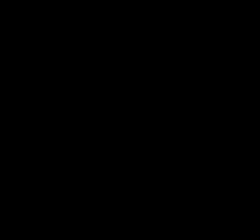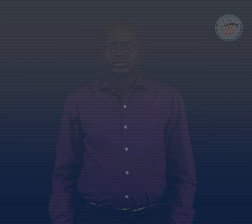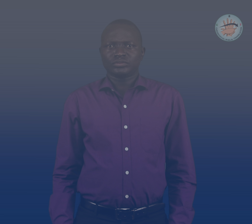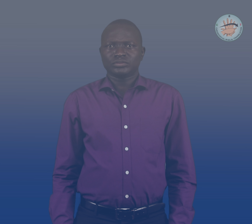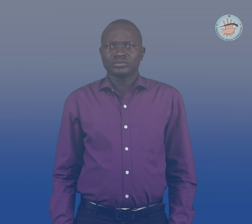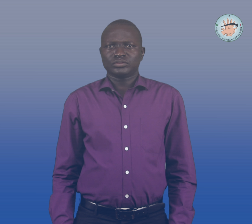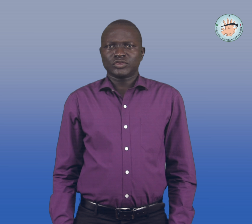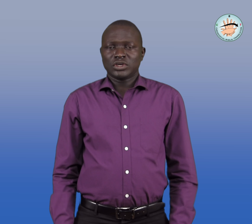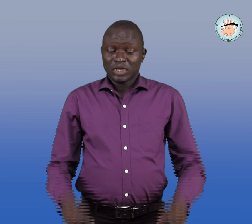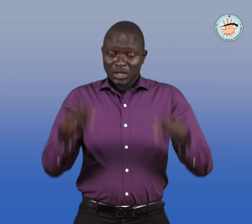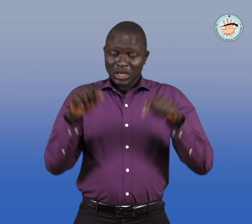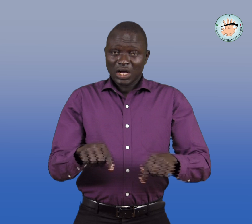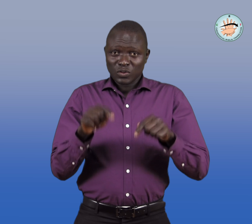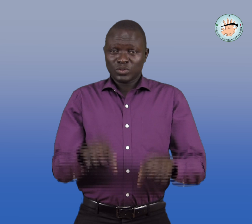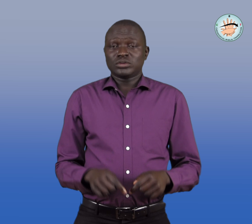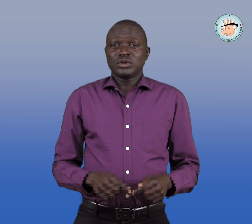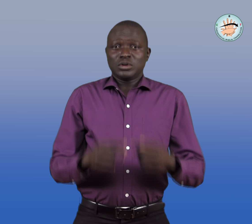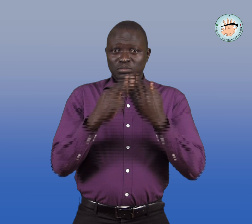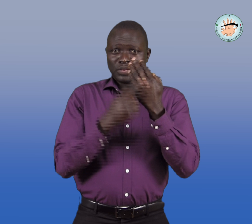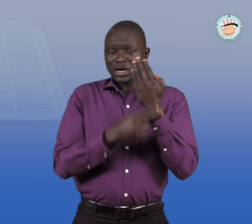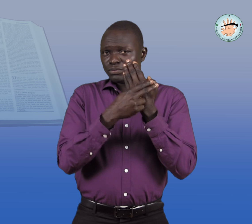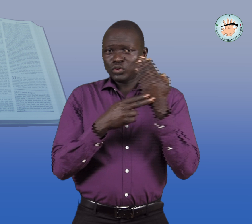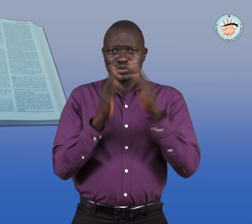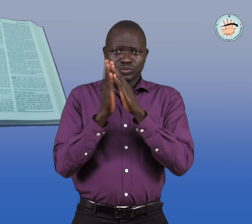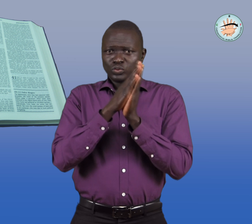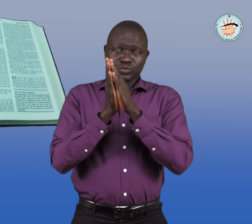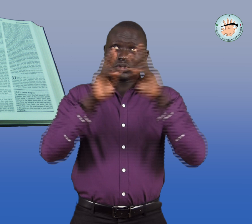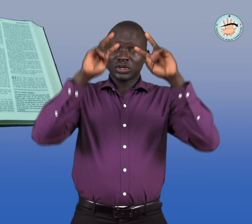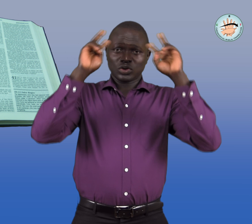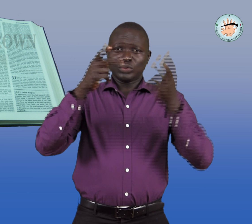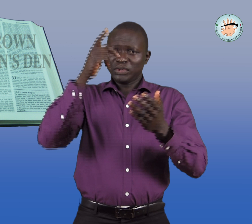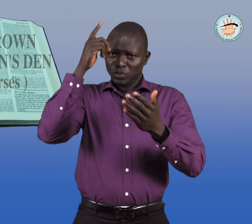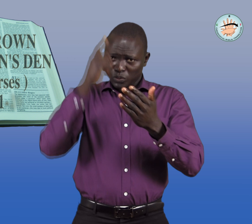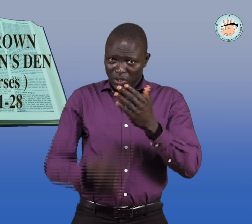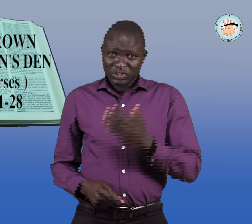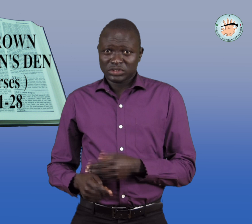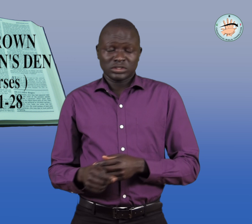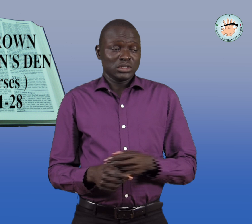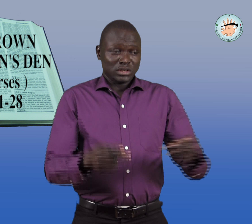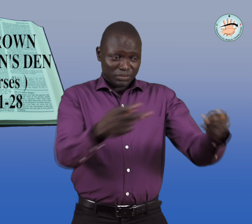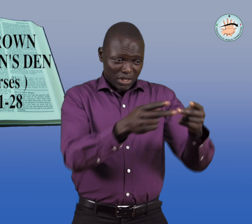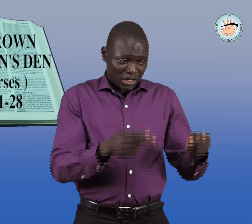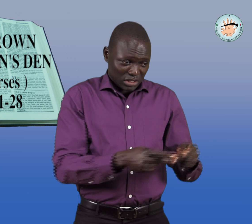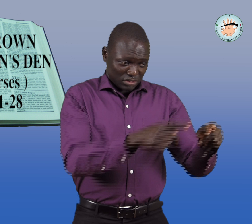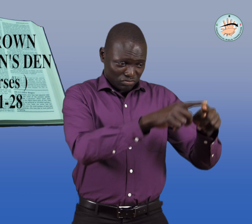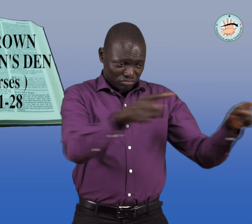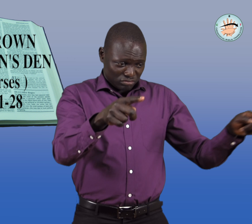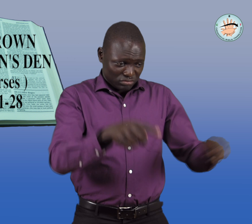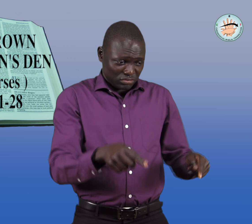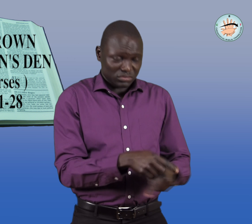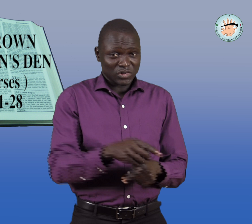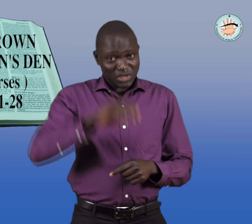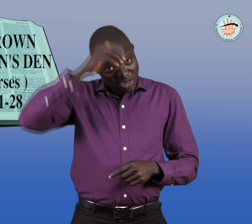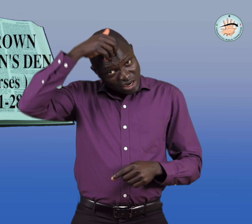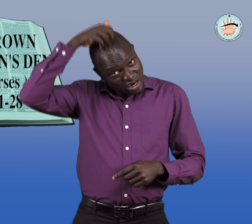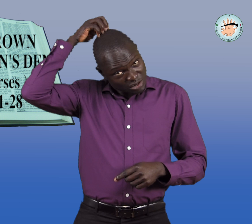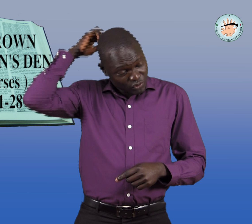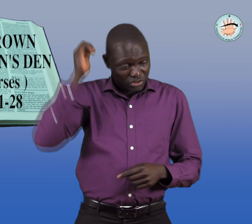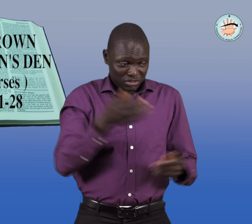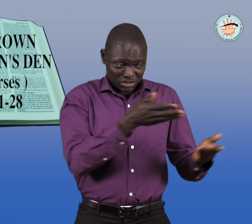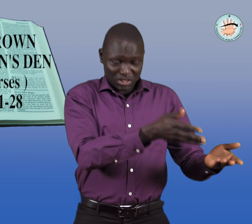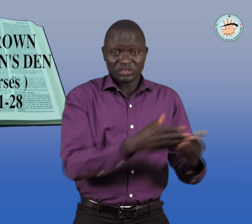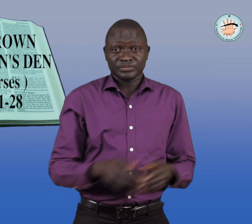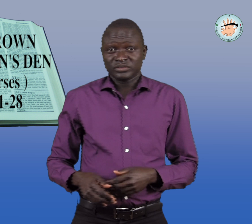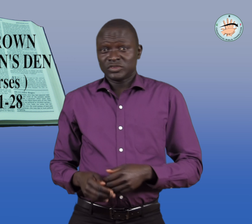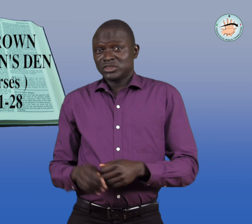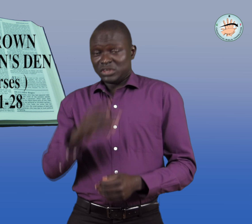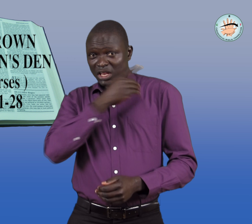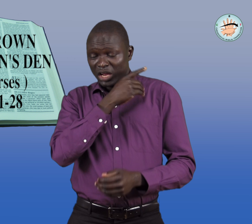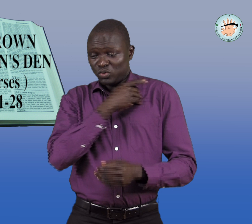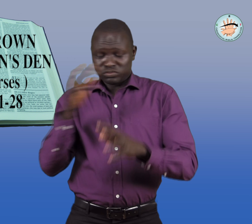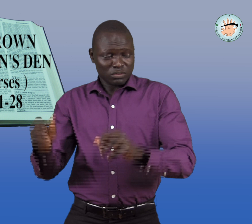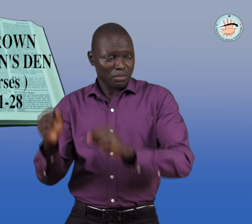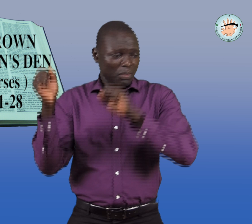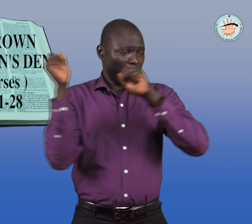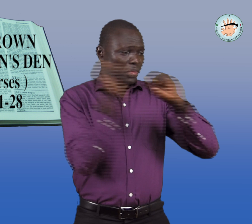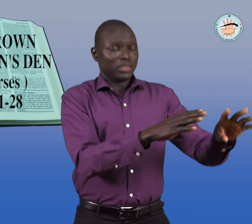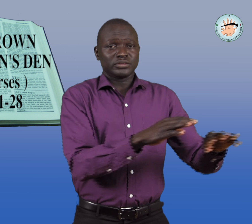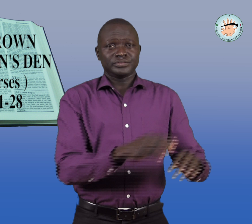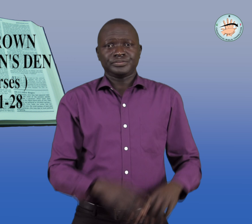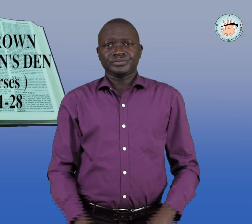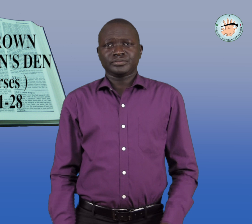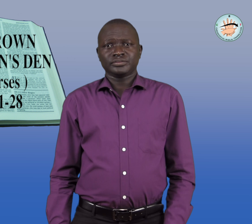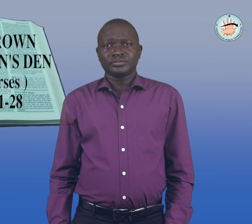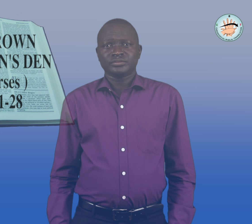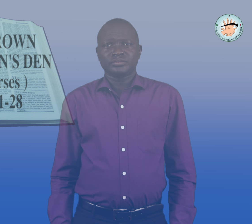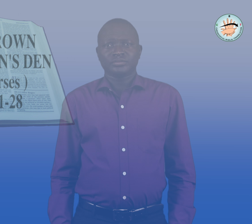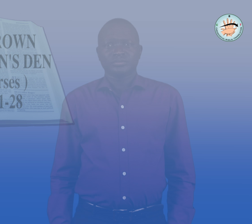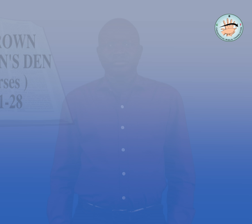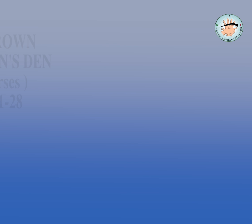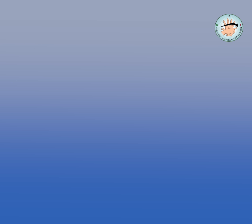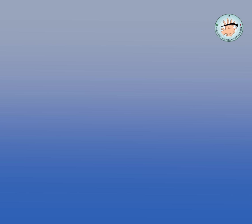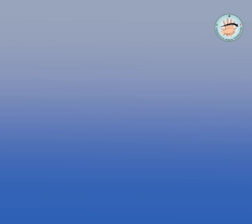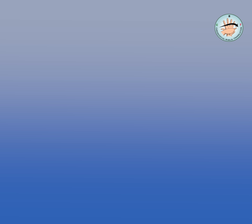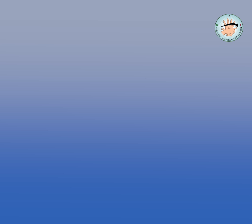Daniel thrown into the den with the lions